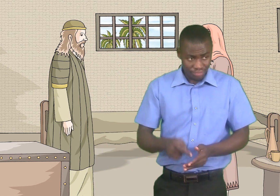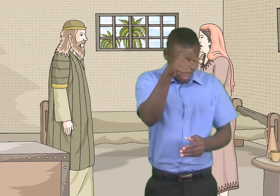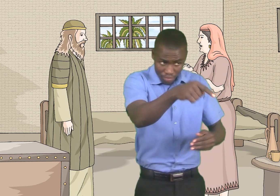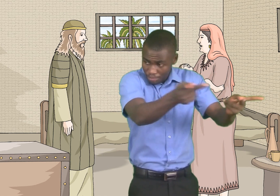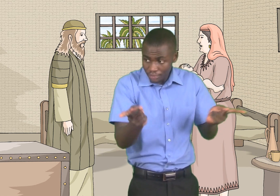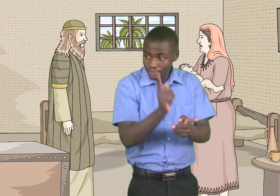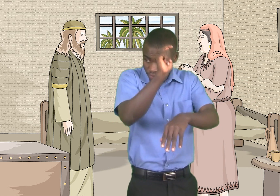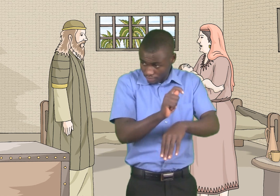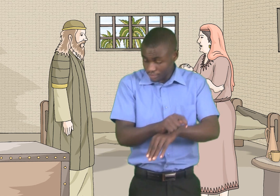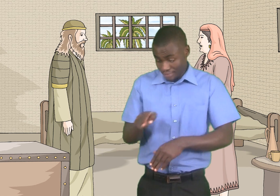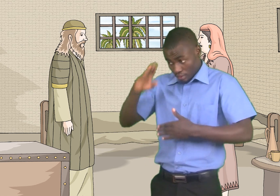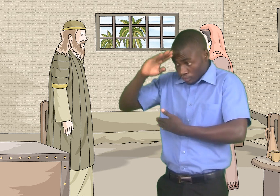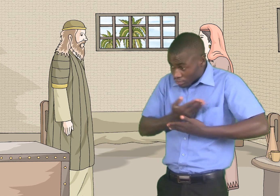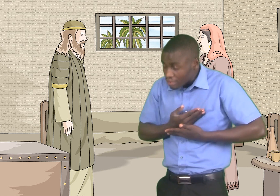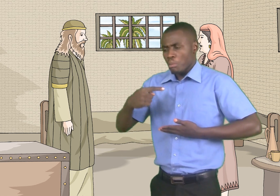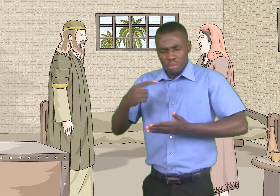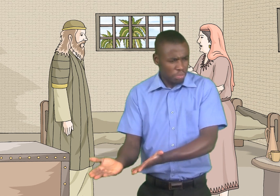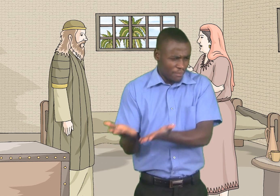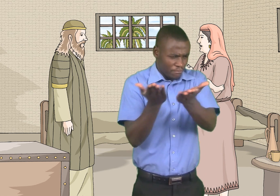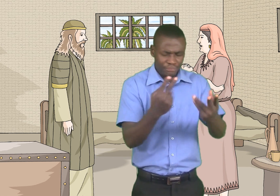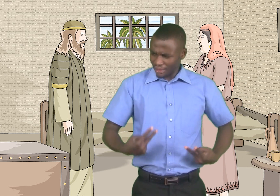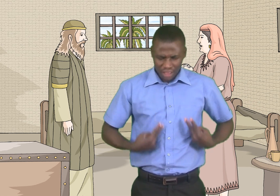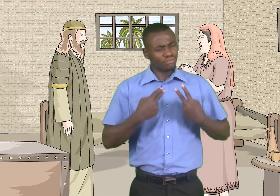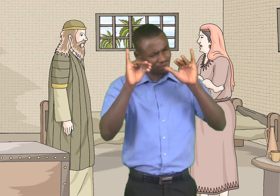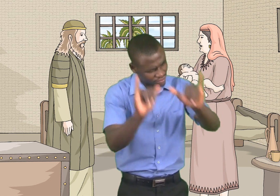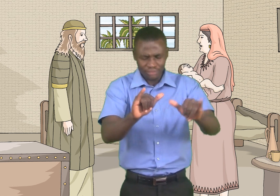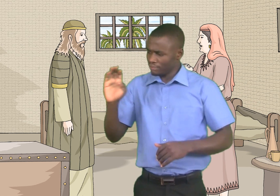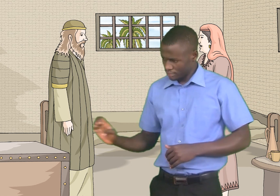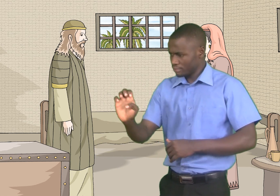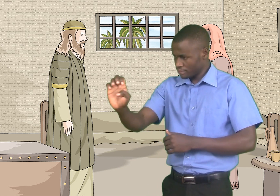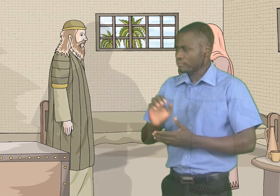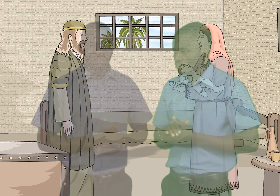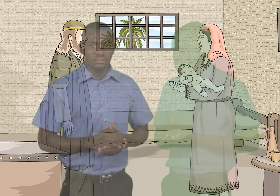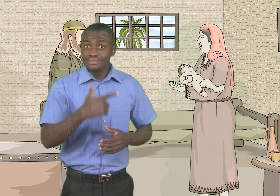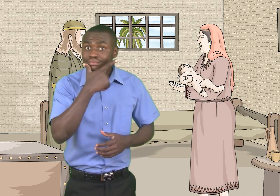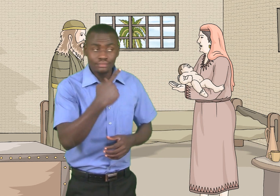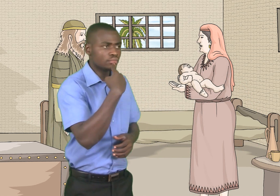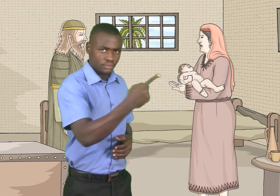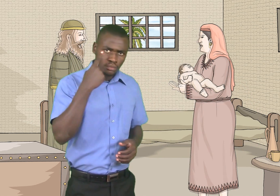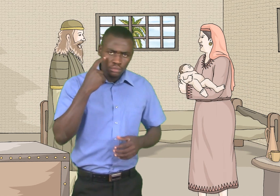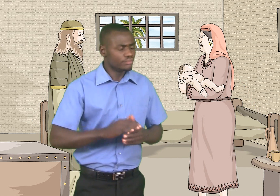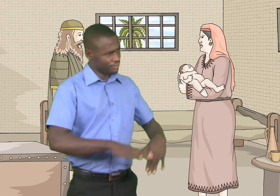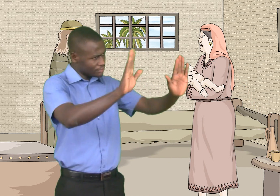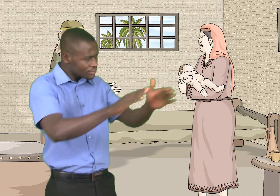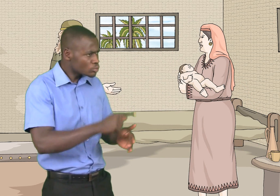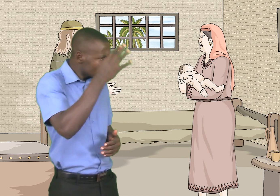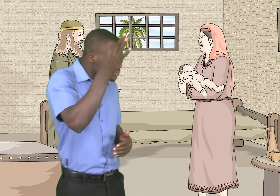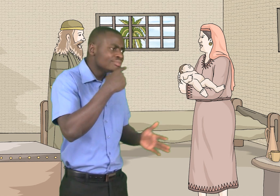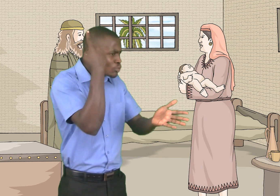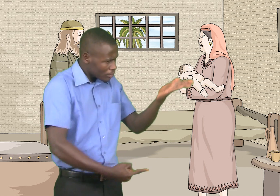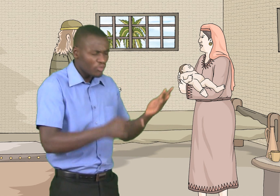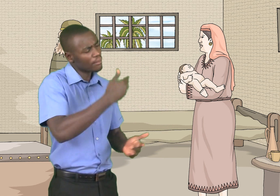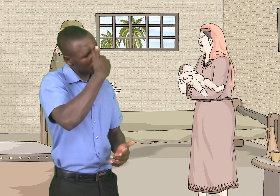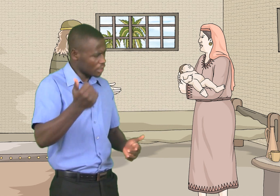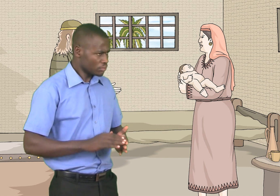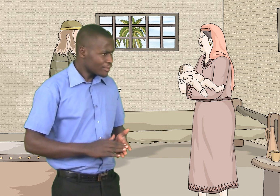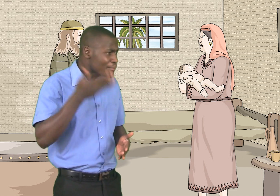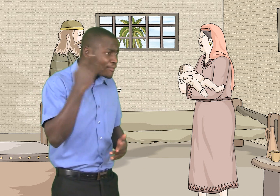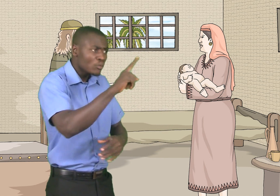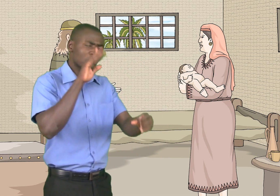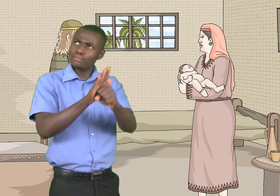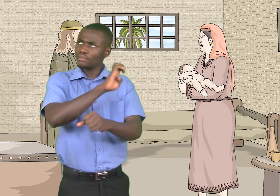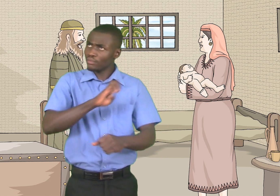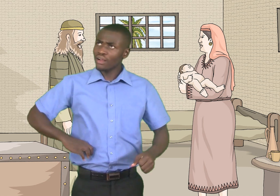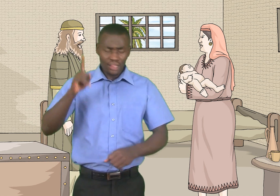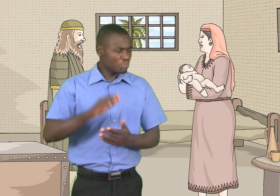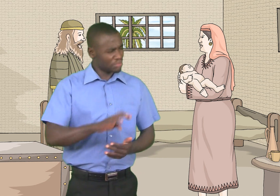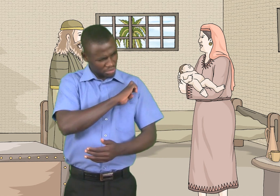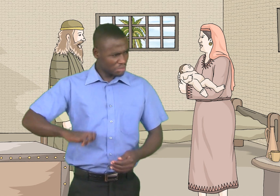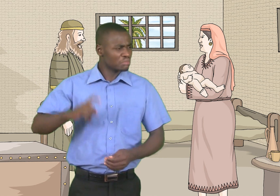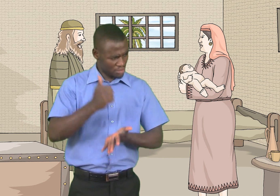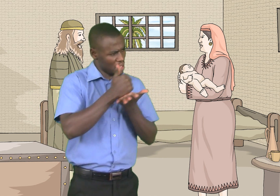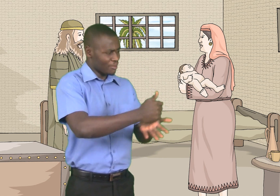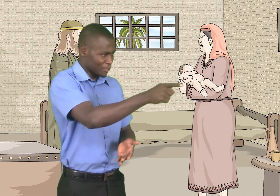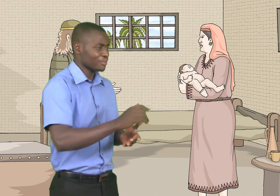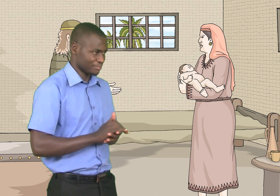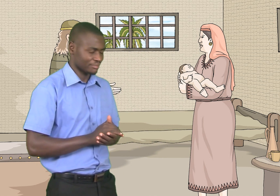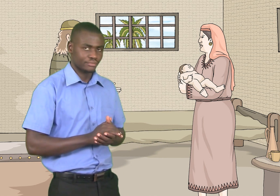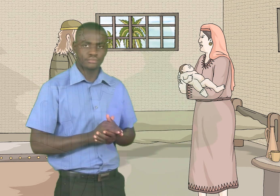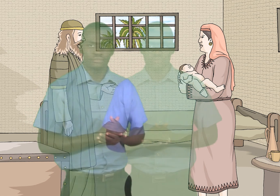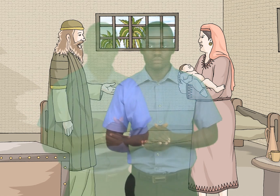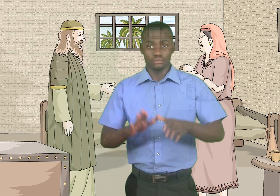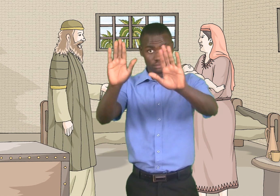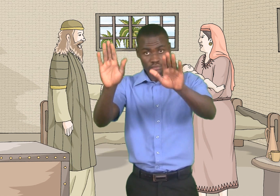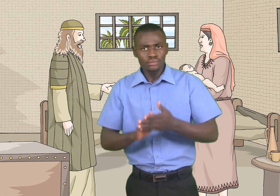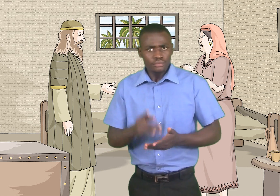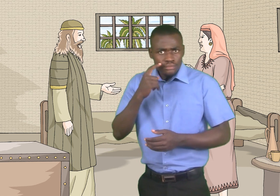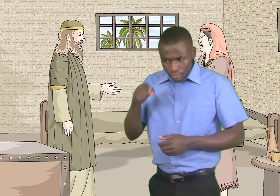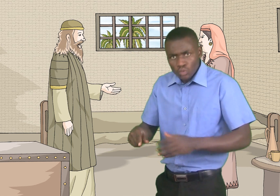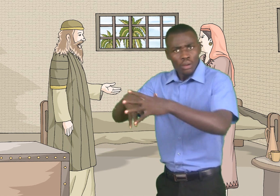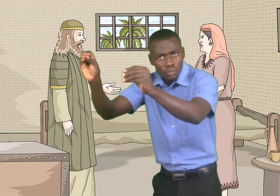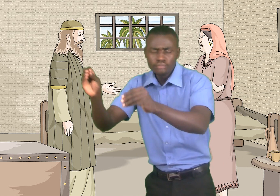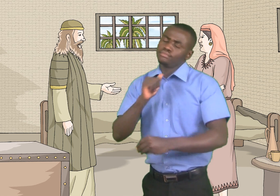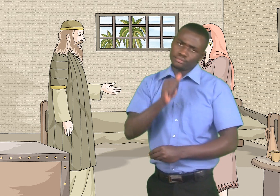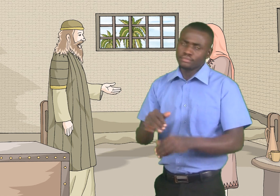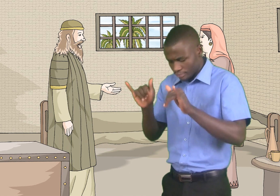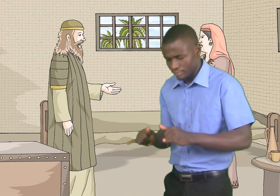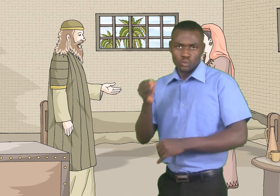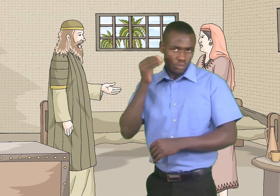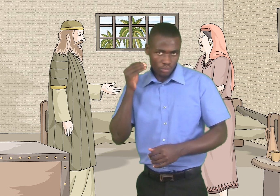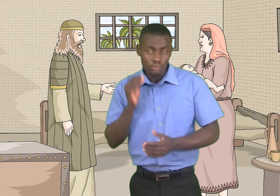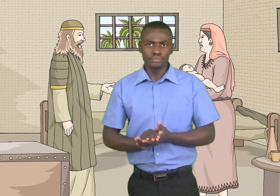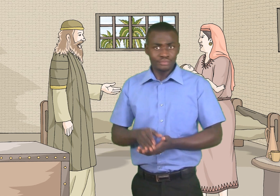“Do what you think is best,” her husband Elkanah replied, “and stay here until you have weaned him.